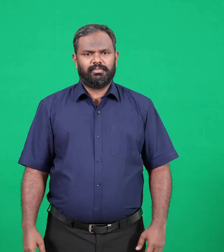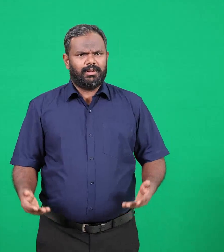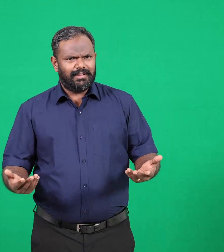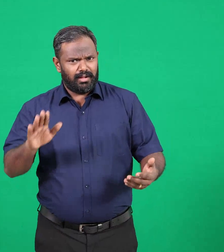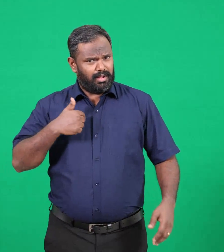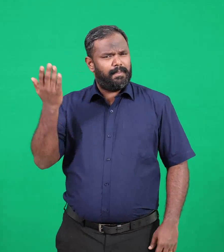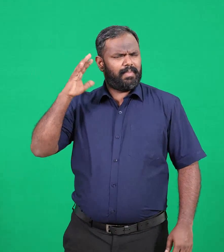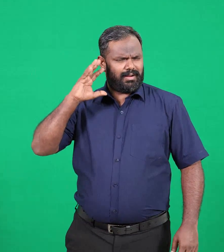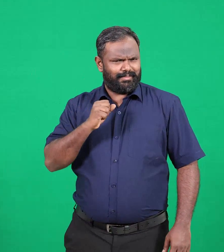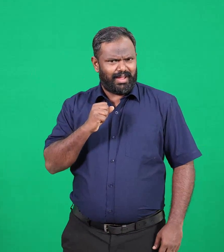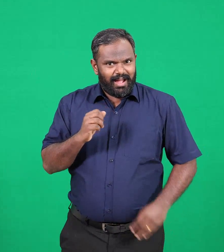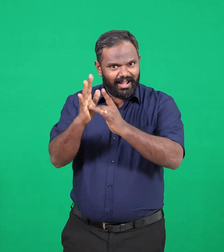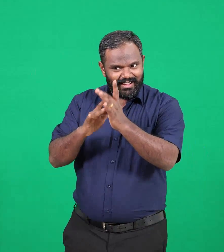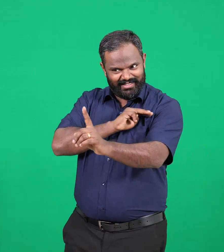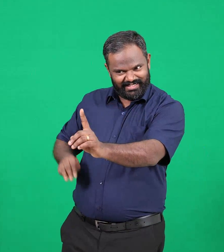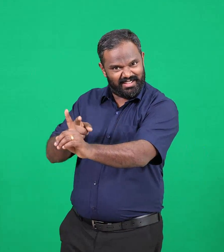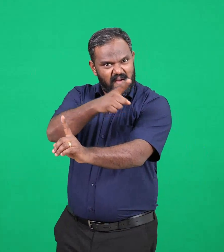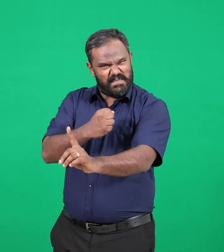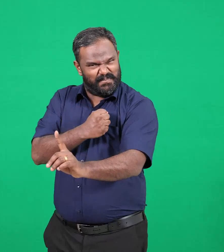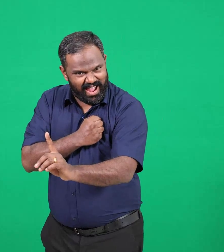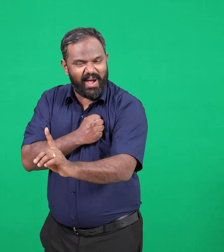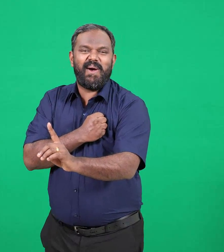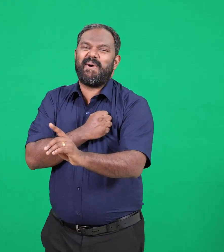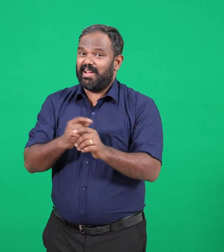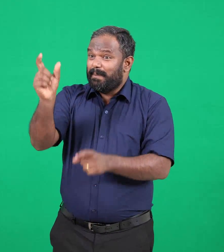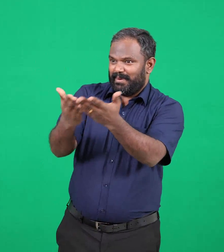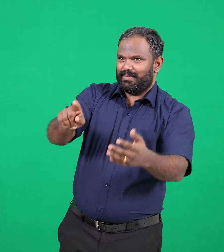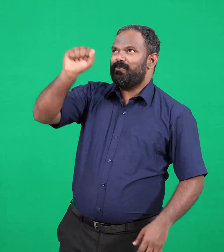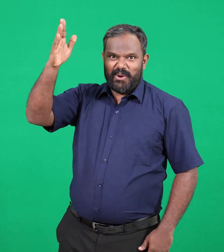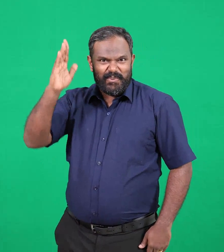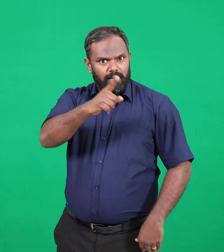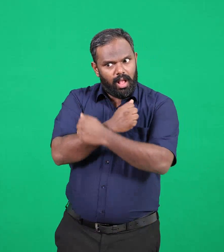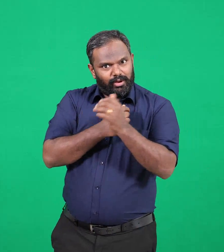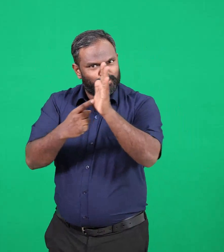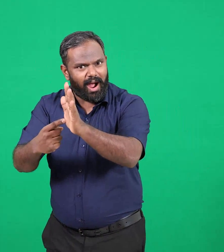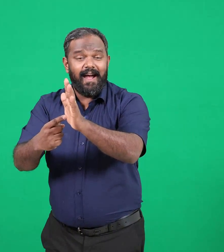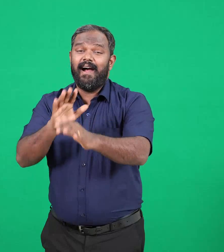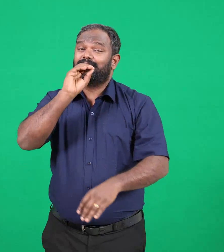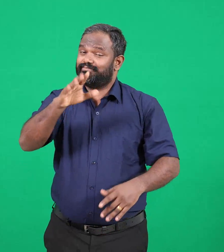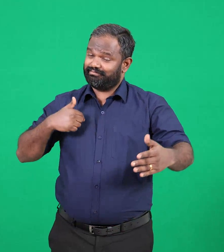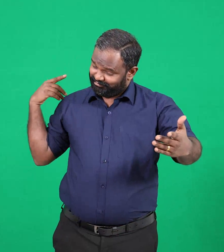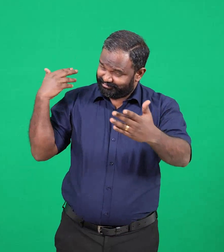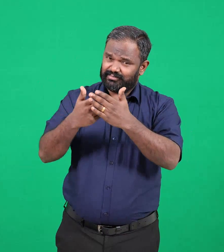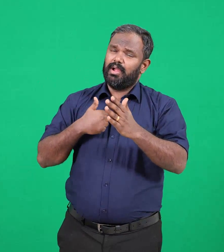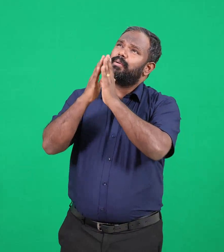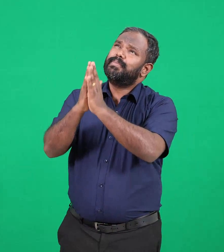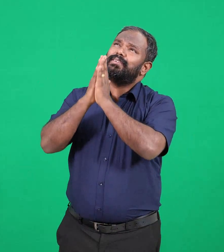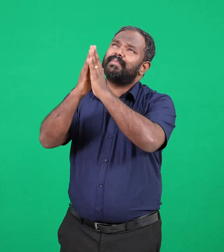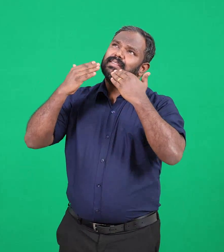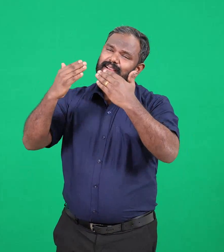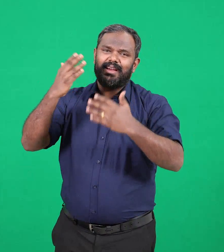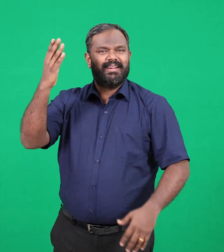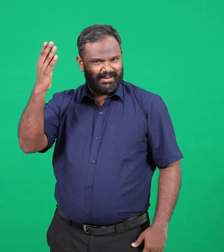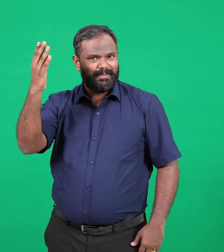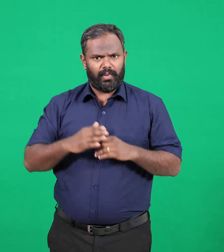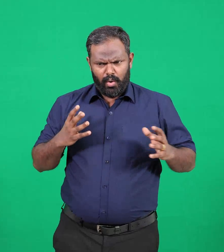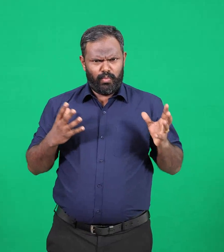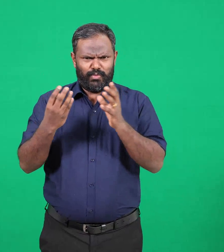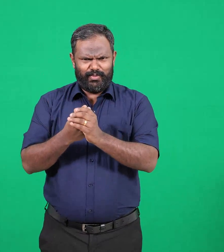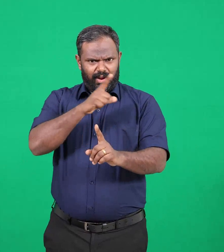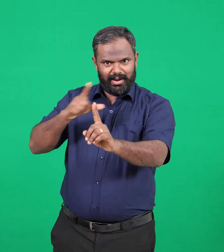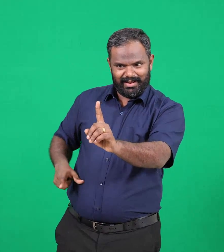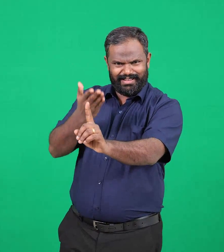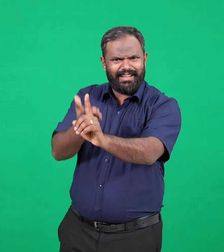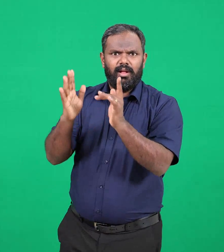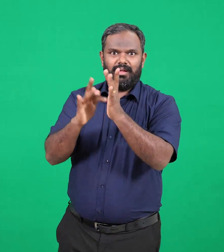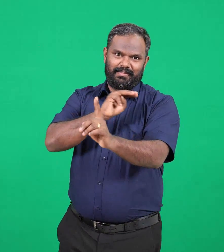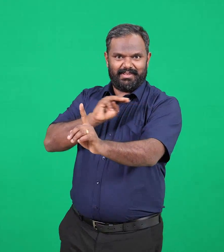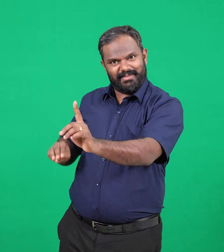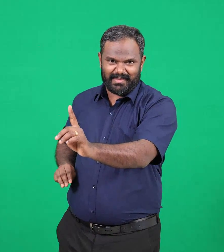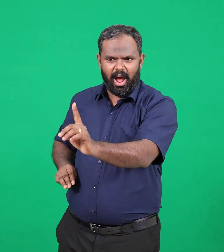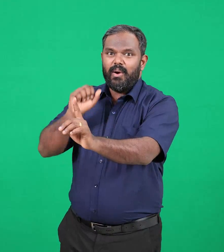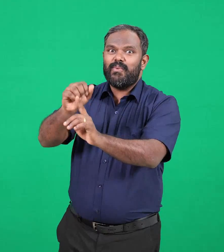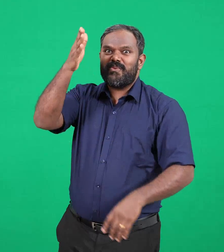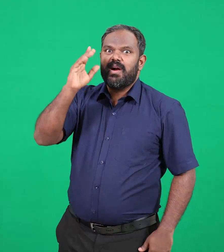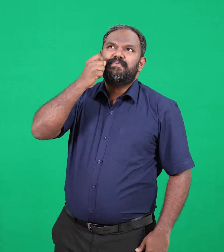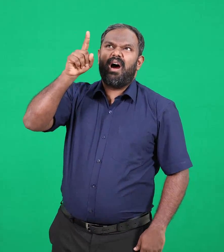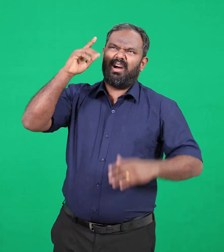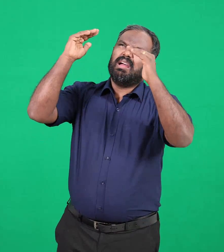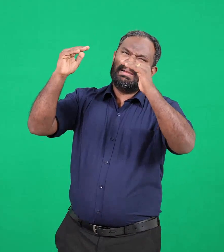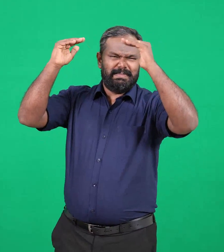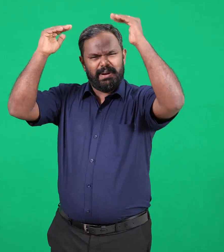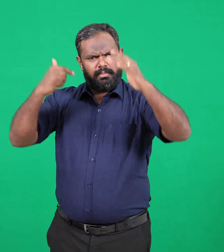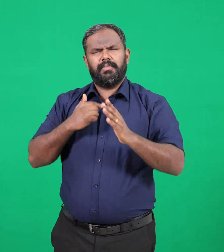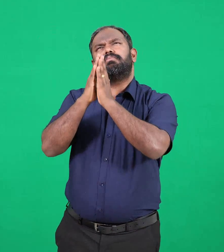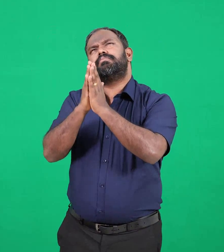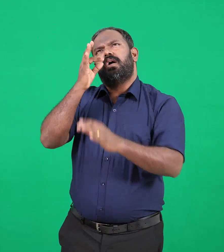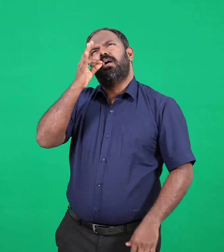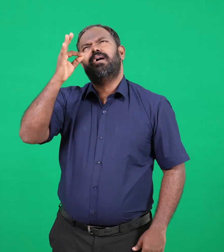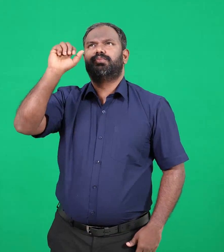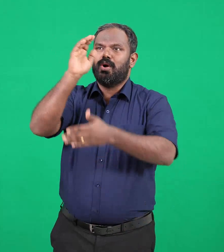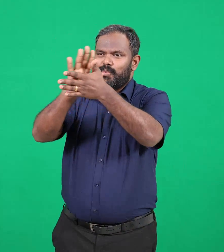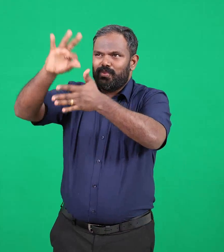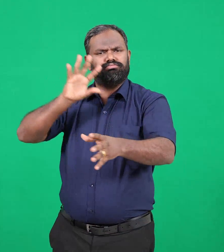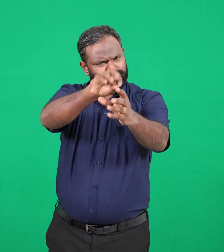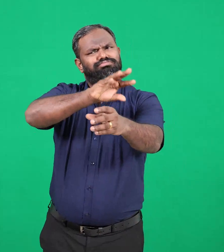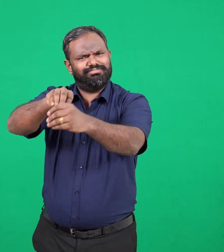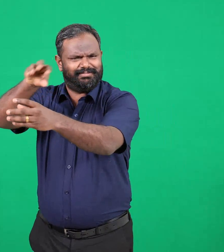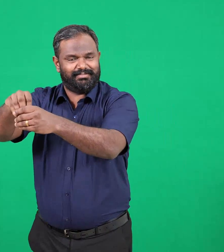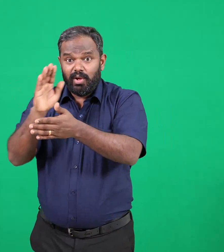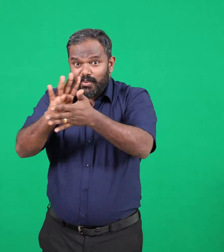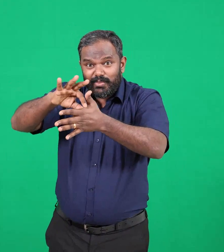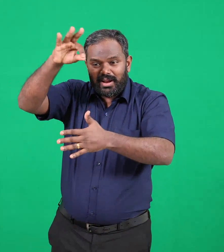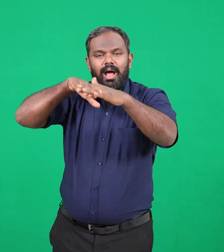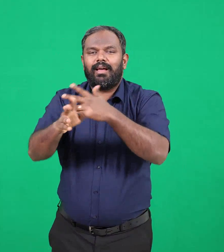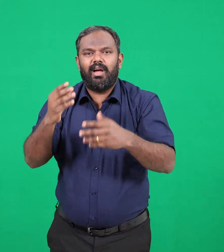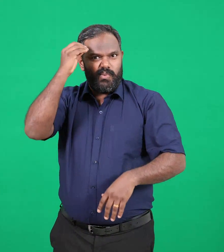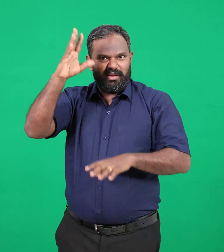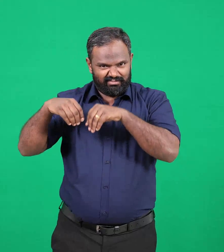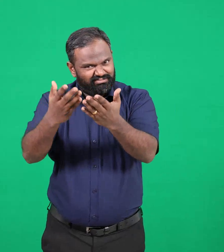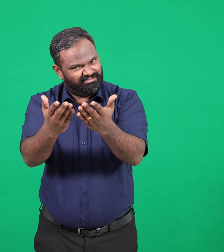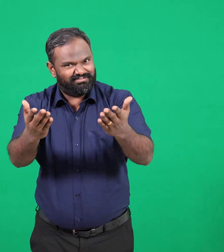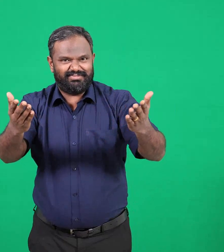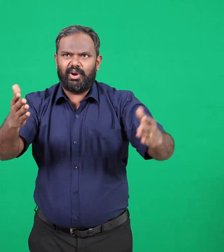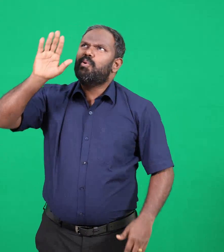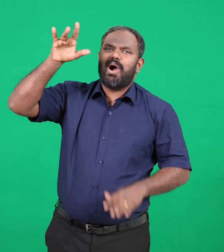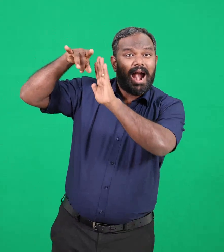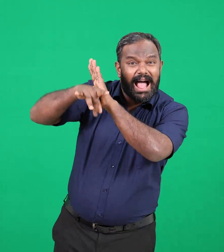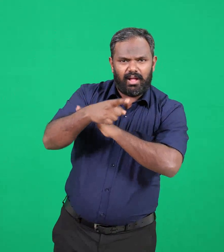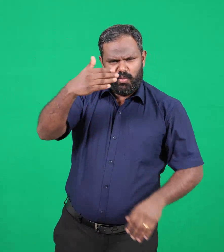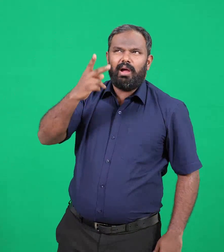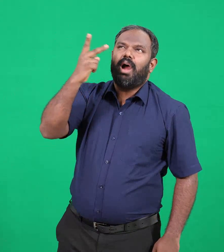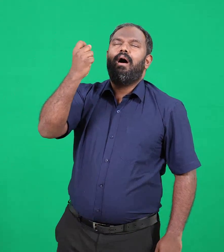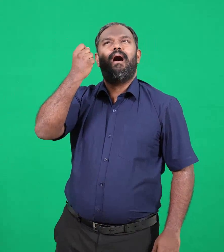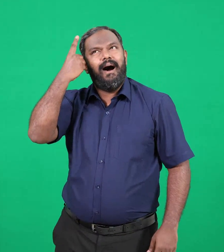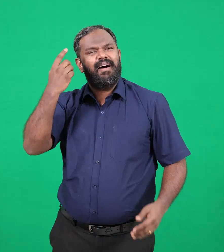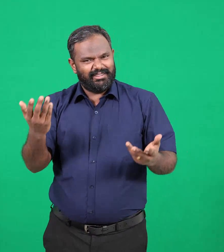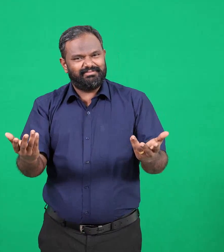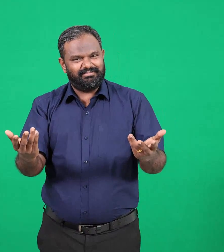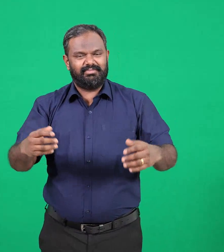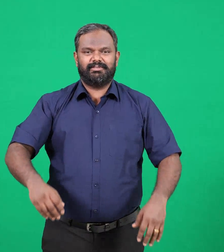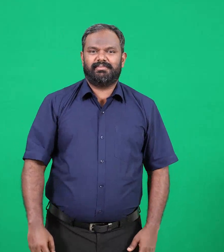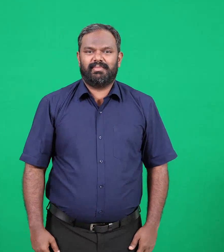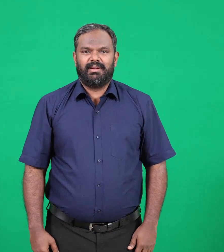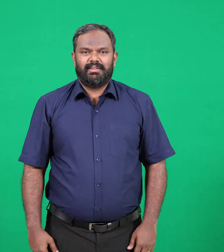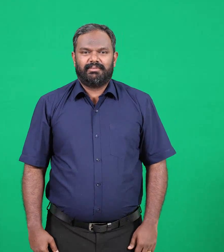For this reason, ever since I heard about your faith in the Lord Jesus and your love for all the saints, I have not stopped giving thanks for you, remembering you in my prayers, that the God of our Lord Jesus Christ, the glorious Father, may give you a spirit of wisdom and revelation in your knowledge of Him.